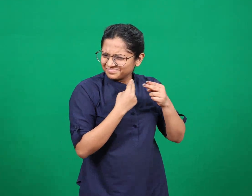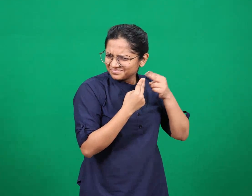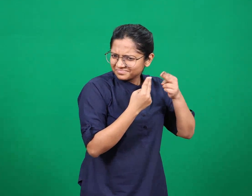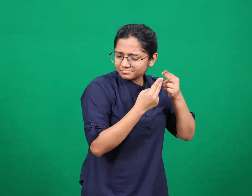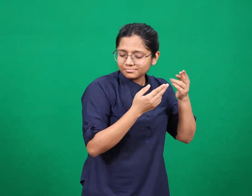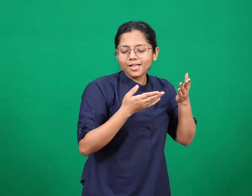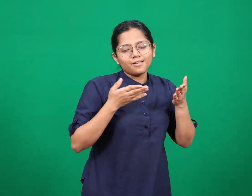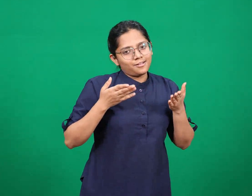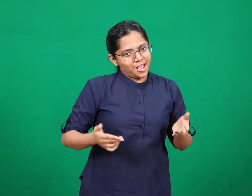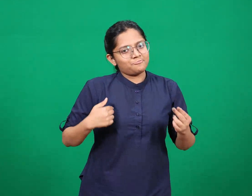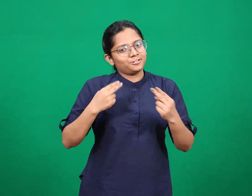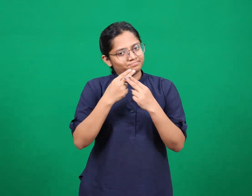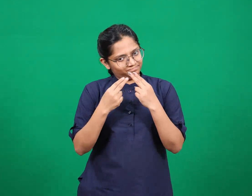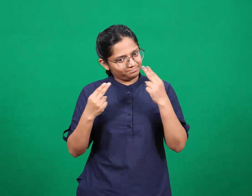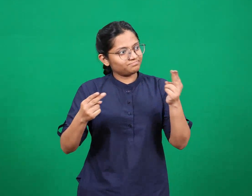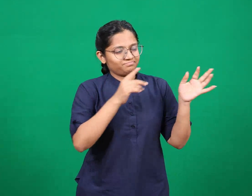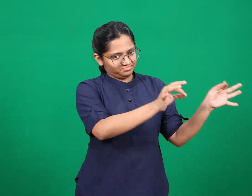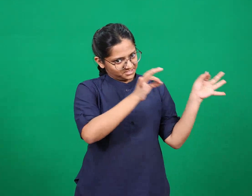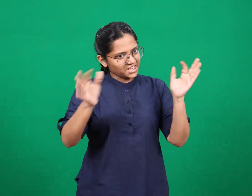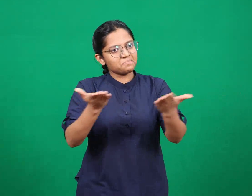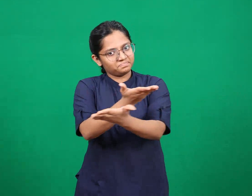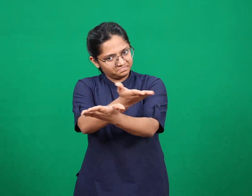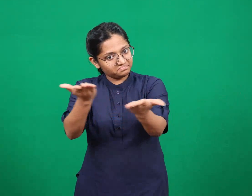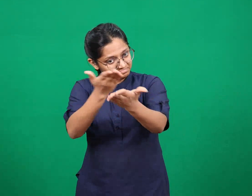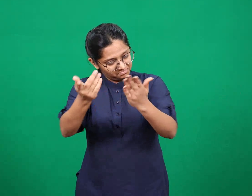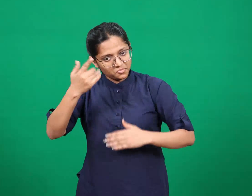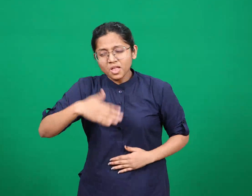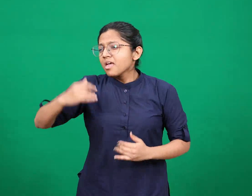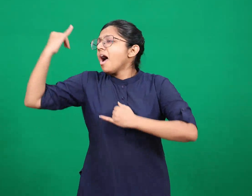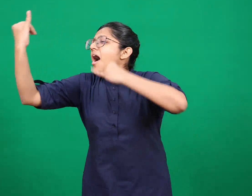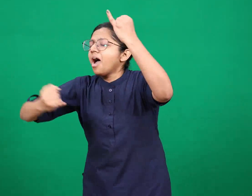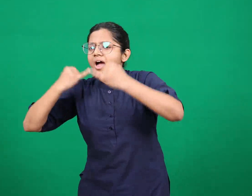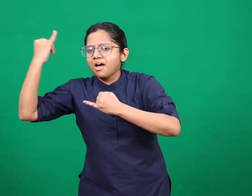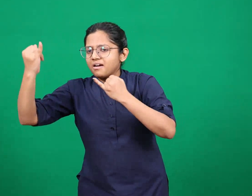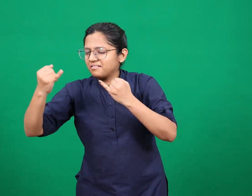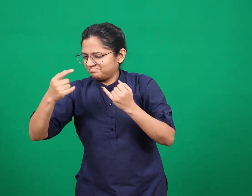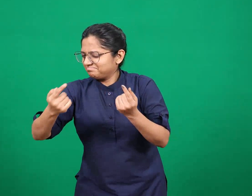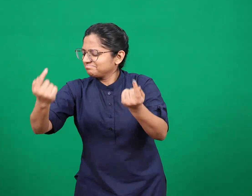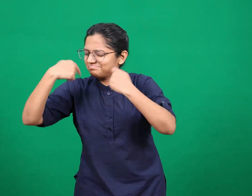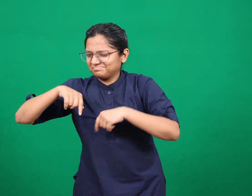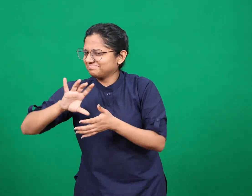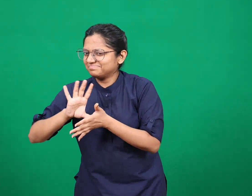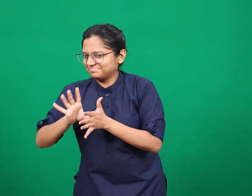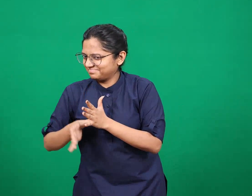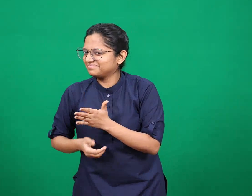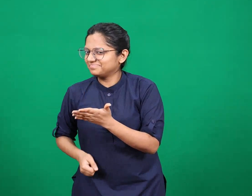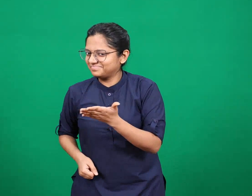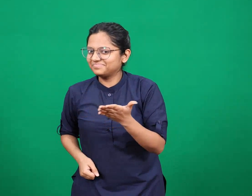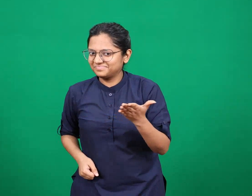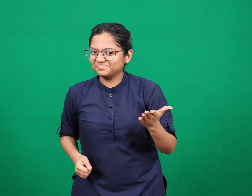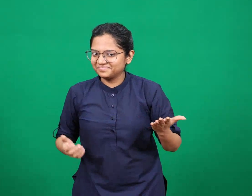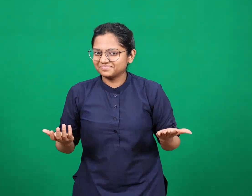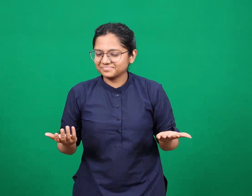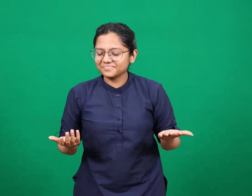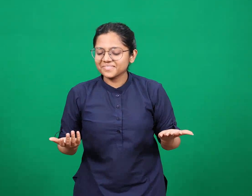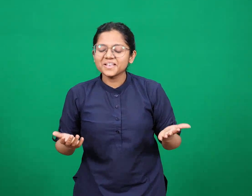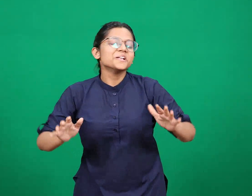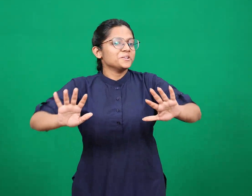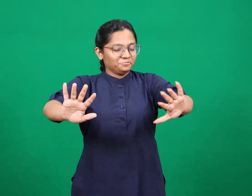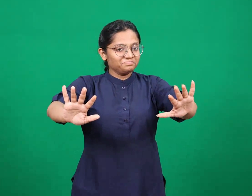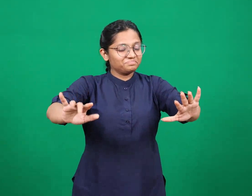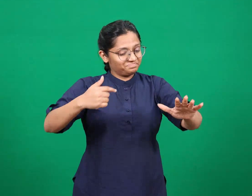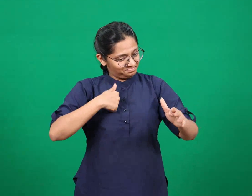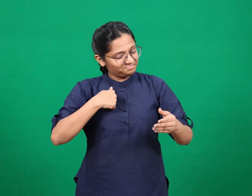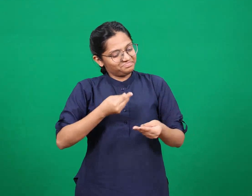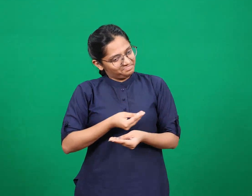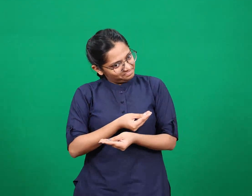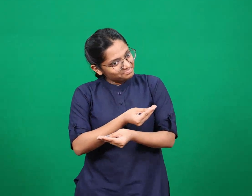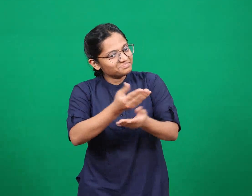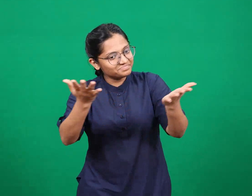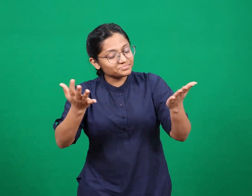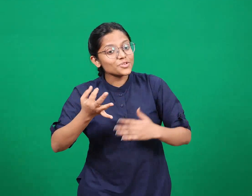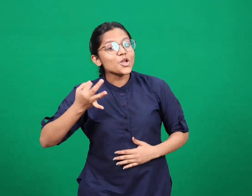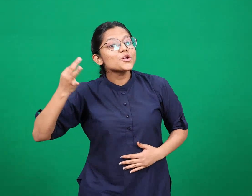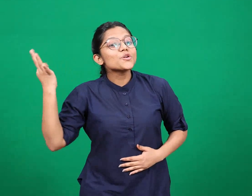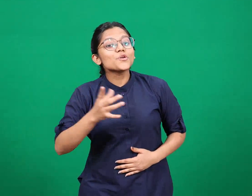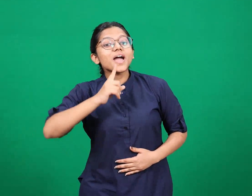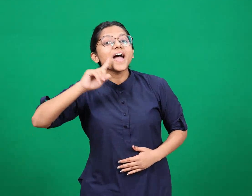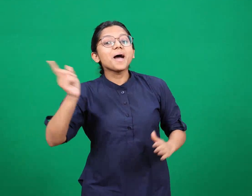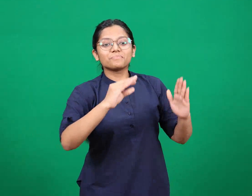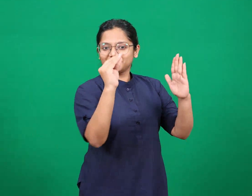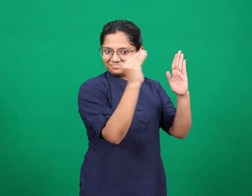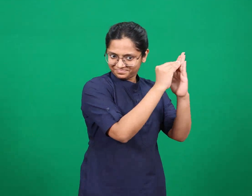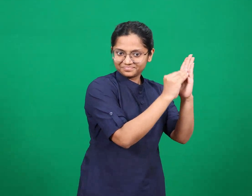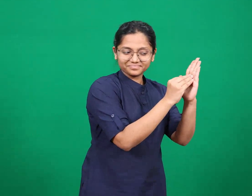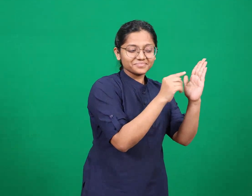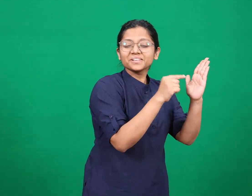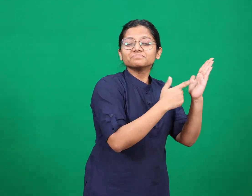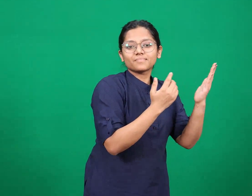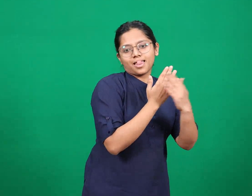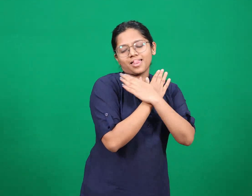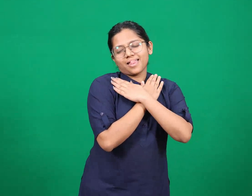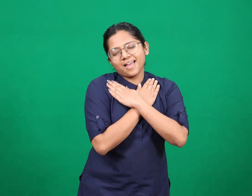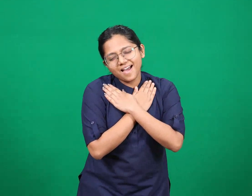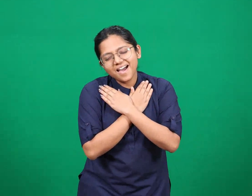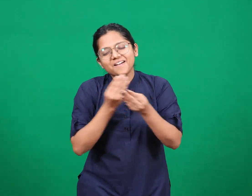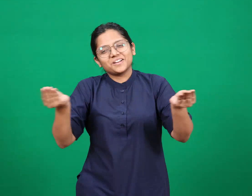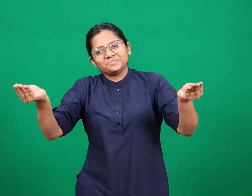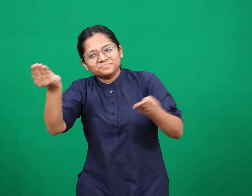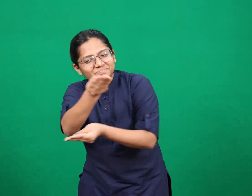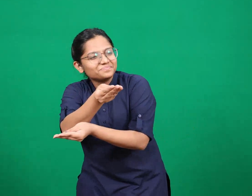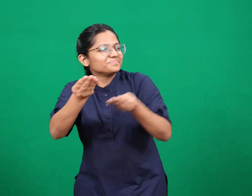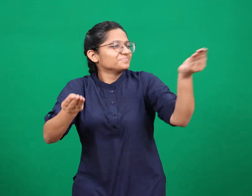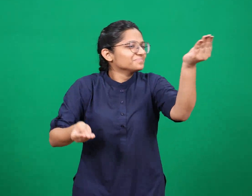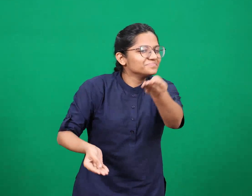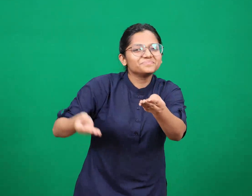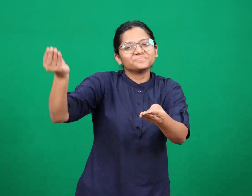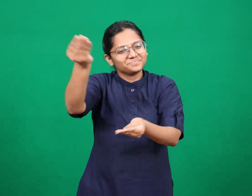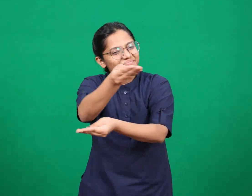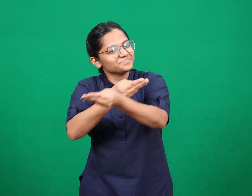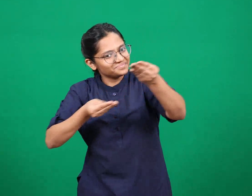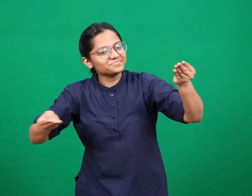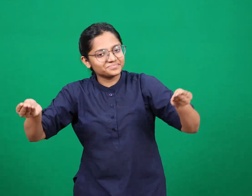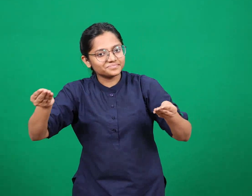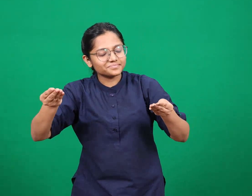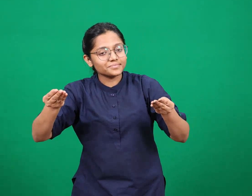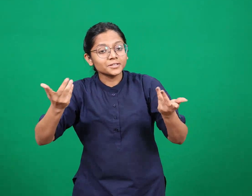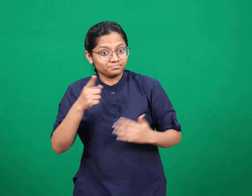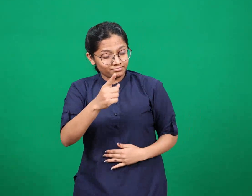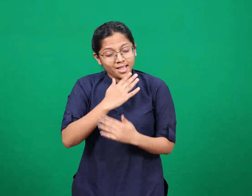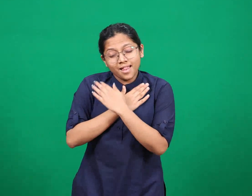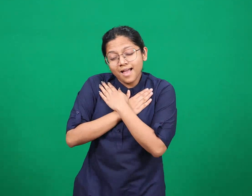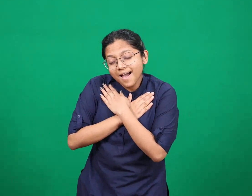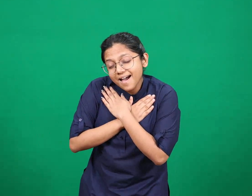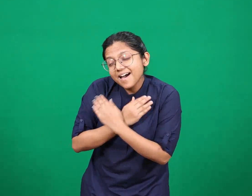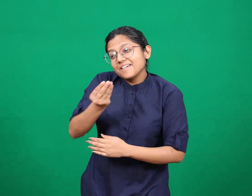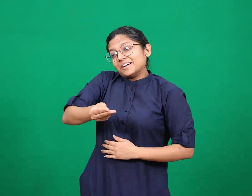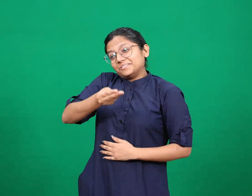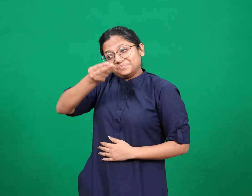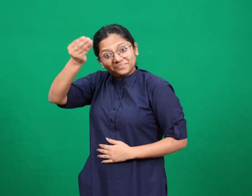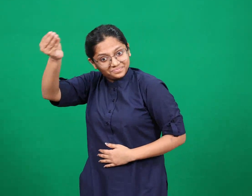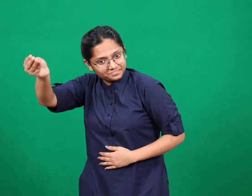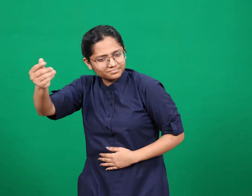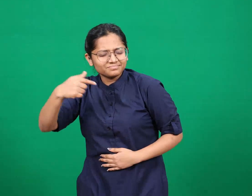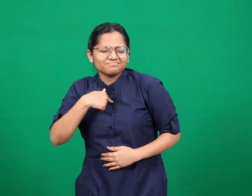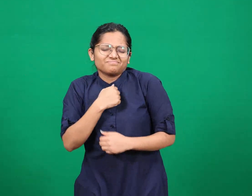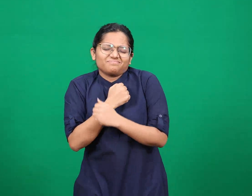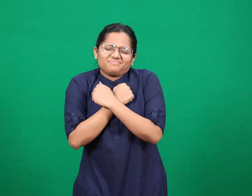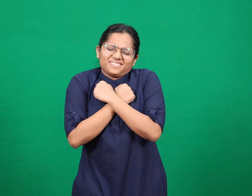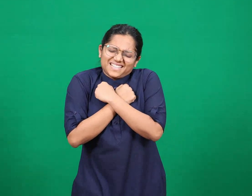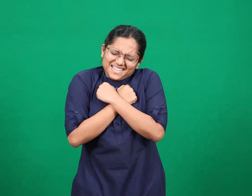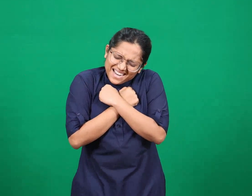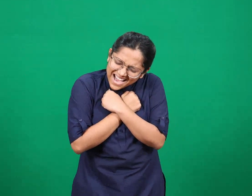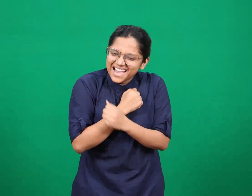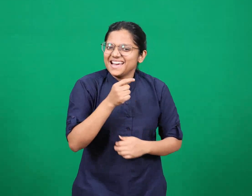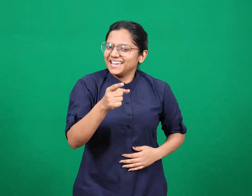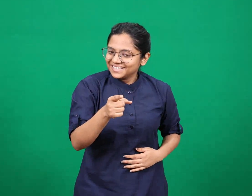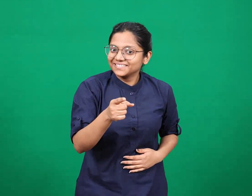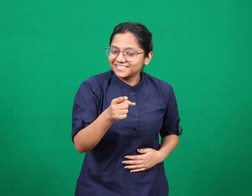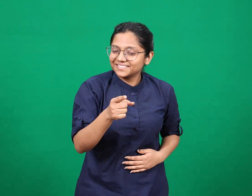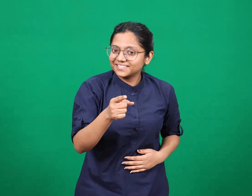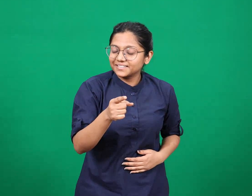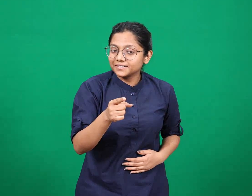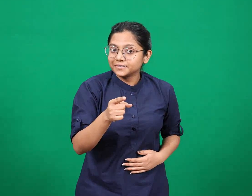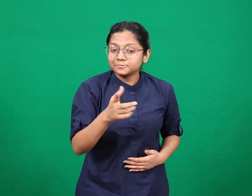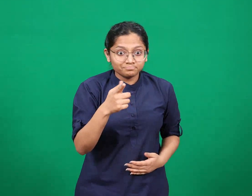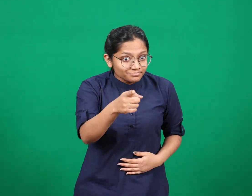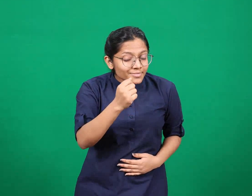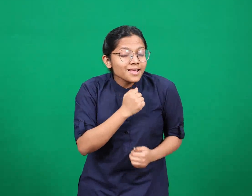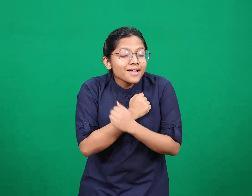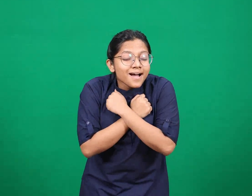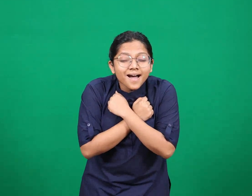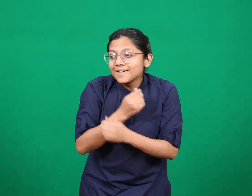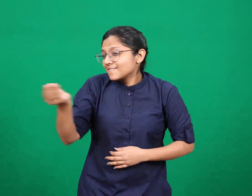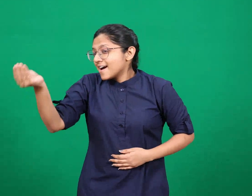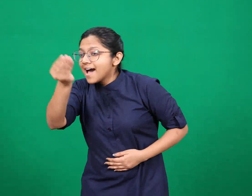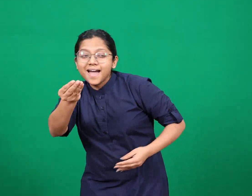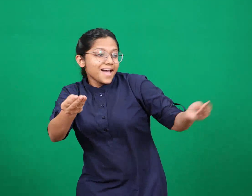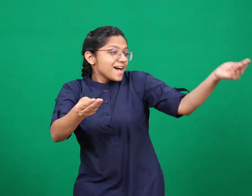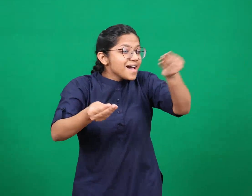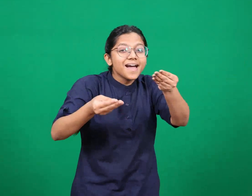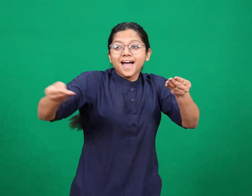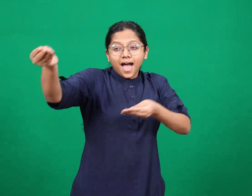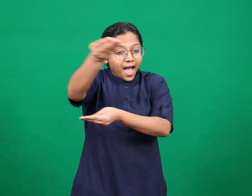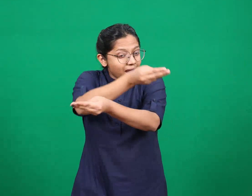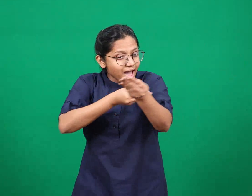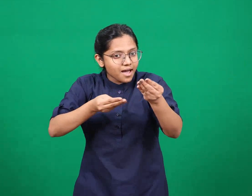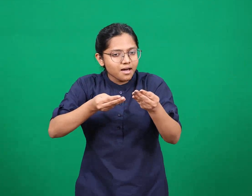A new commandment I give you: Love one another. As I have loved you, so you also must love one another.